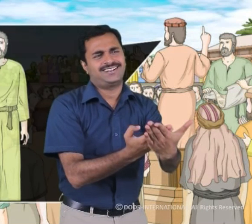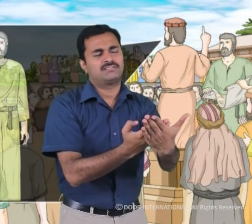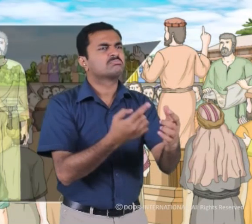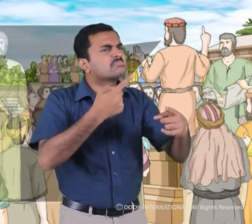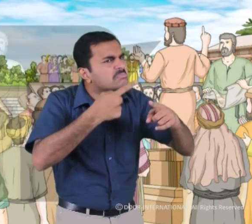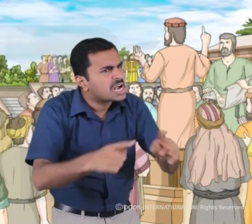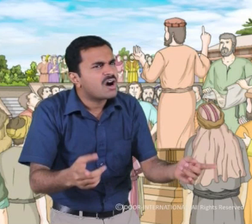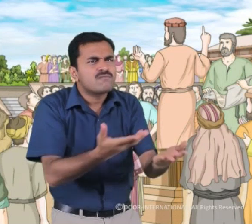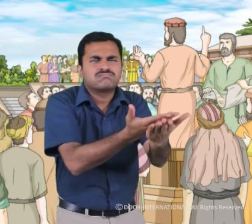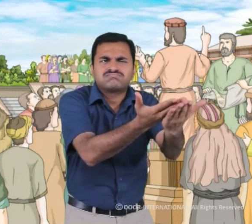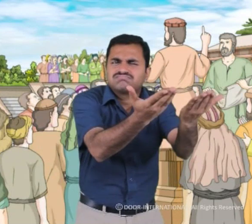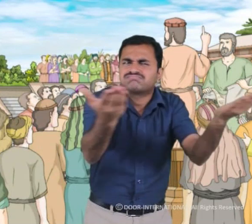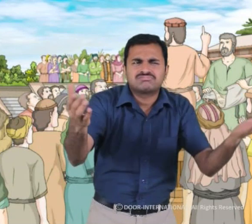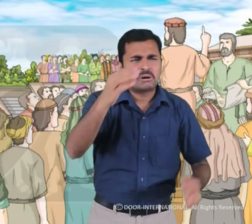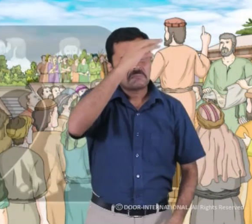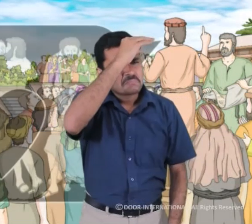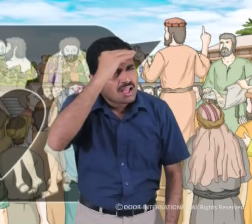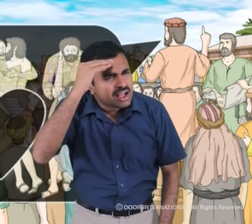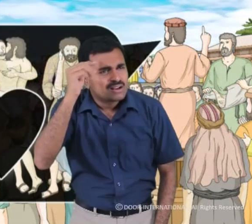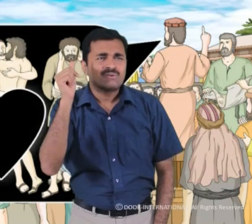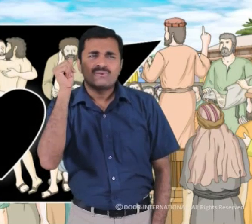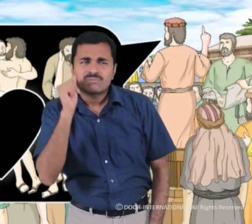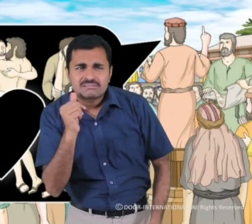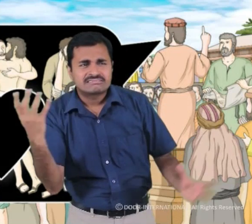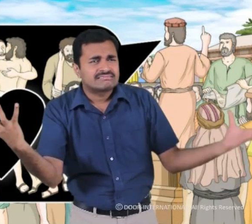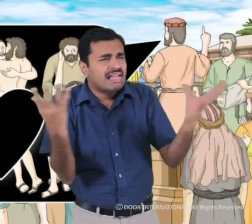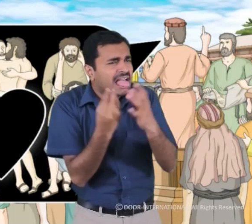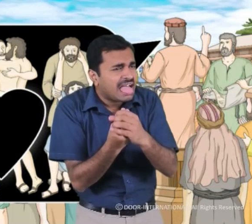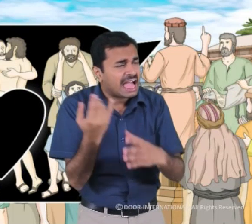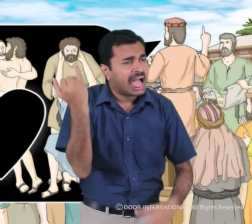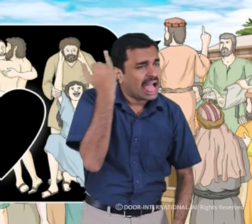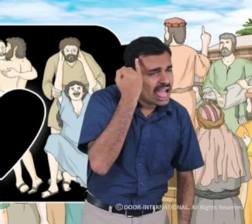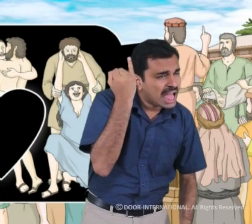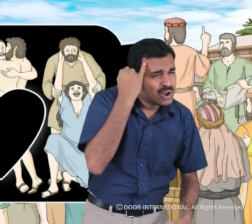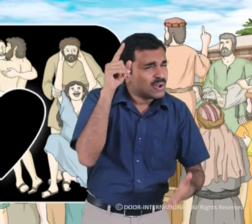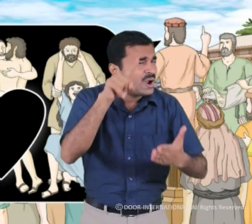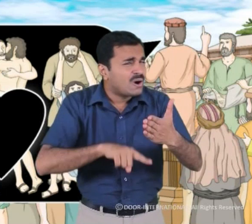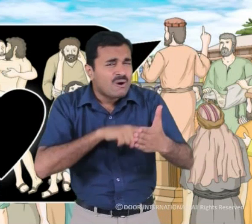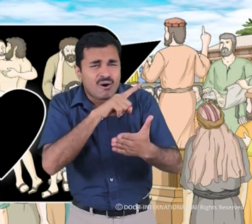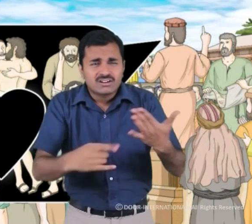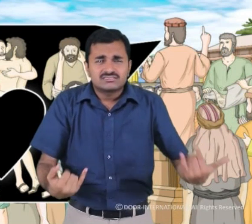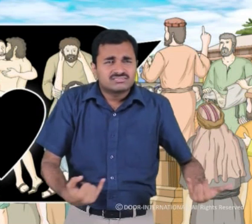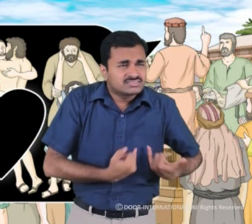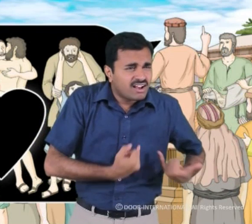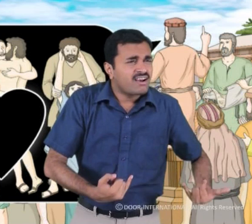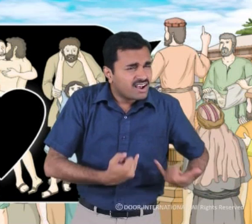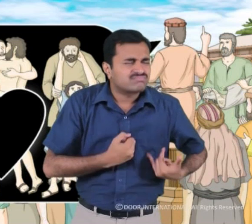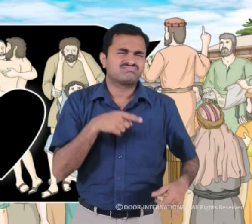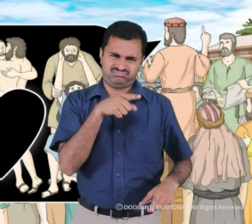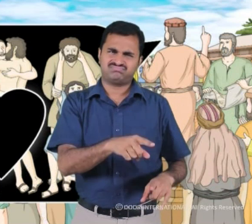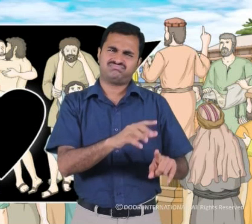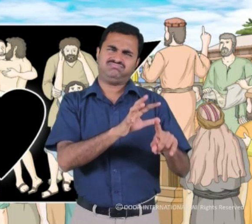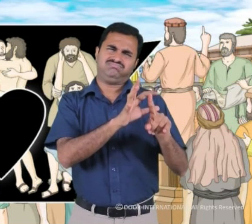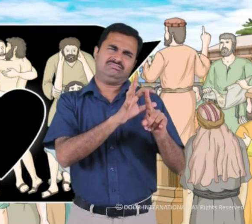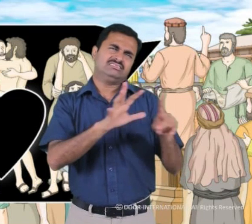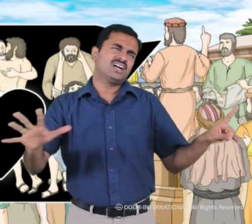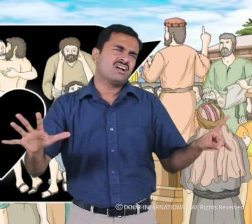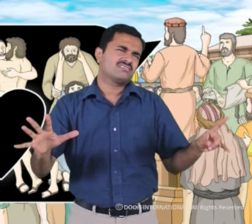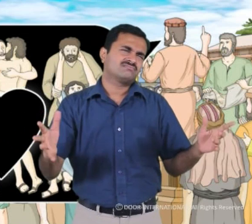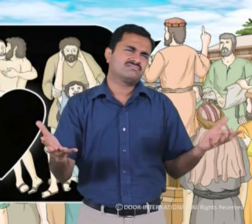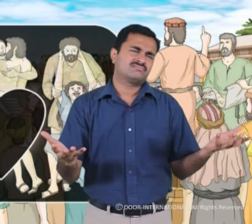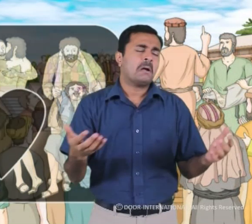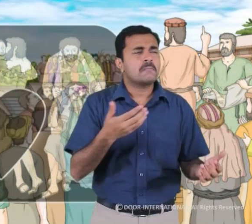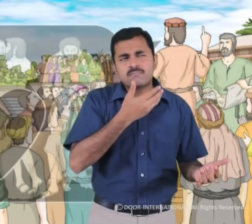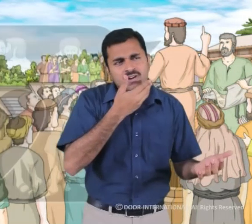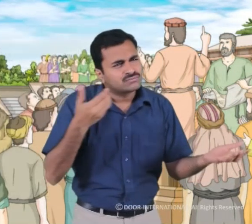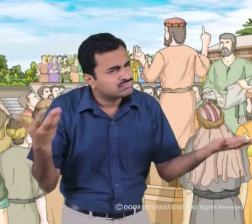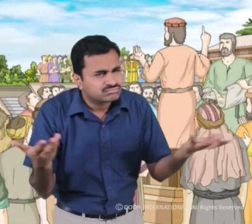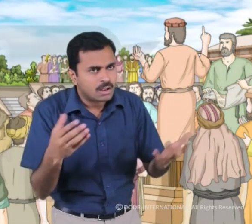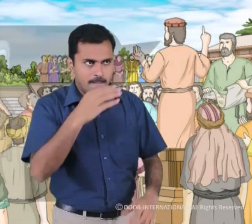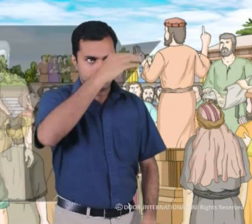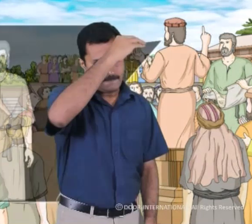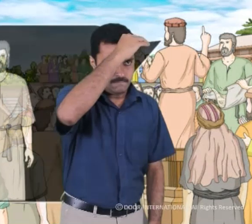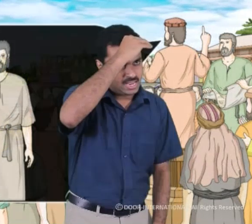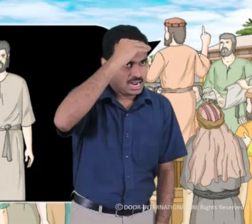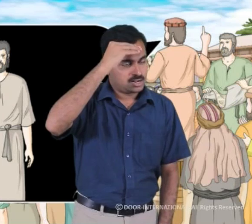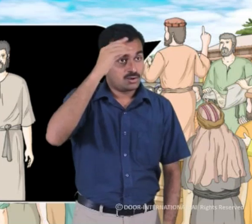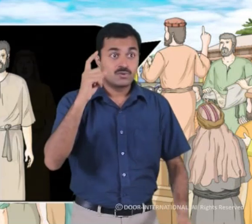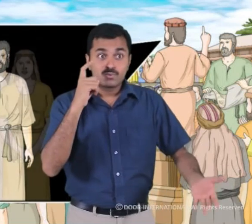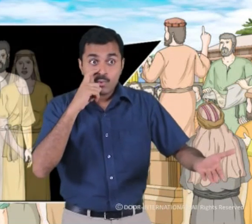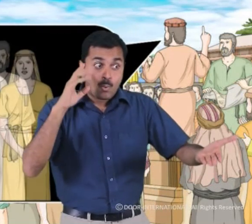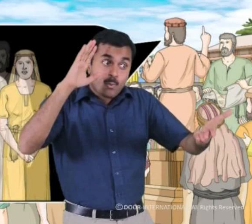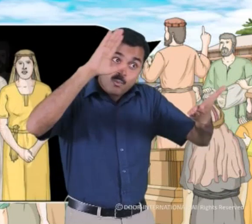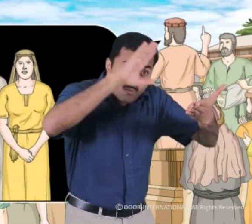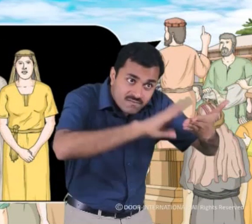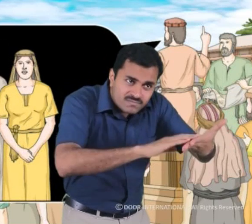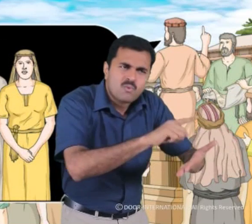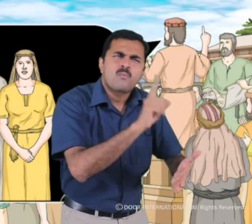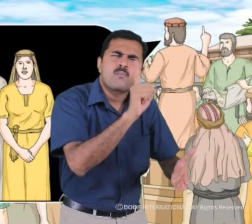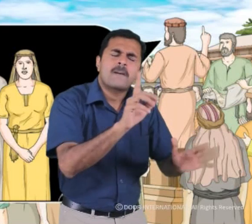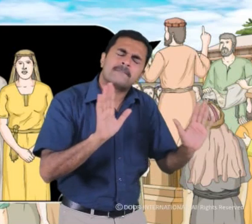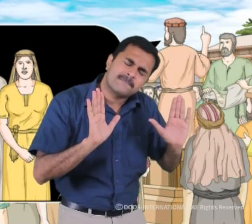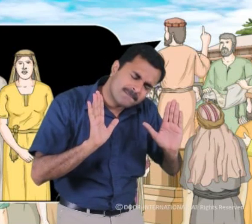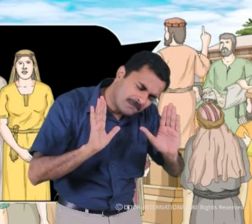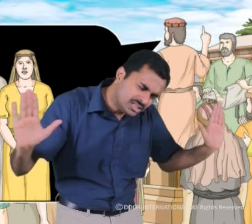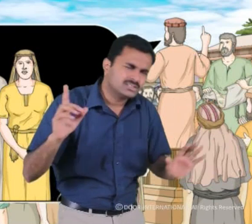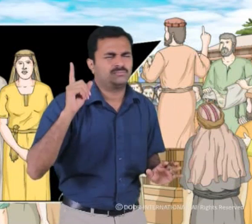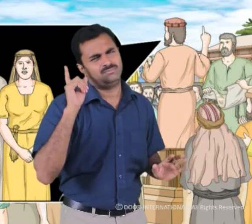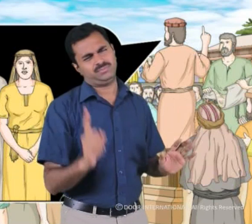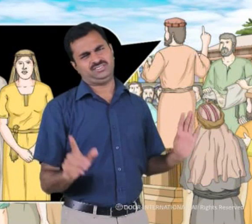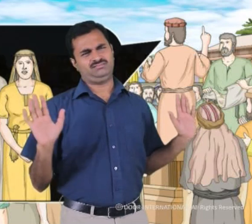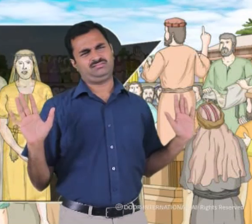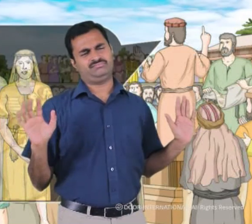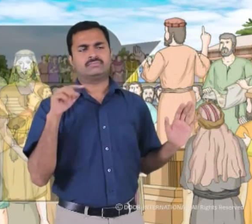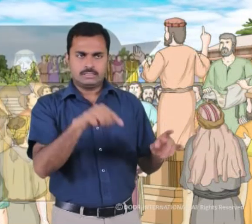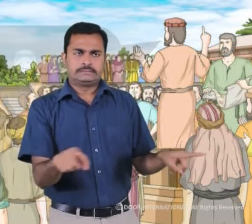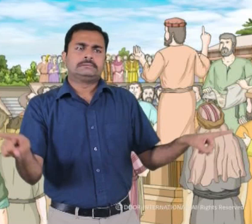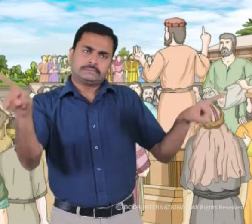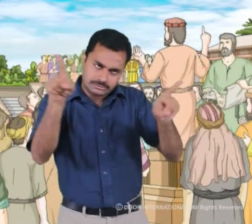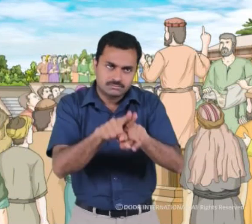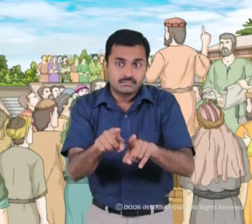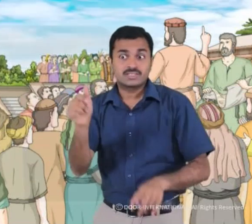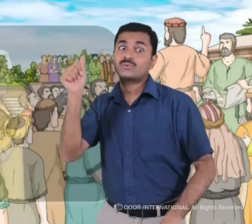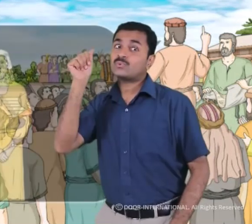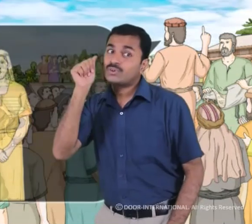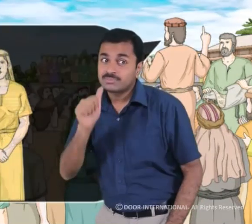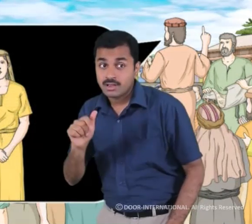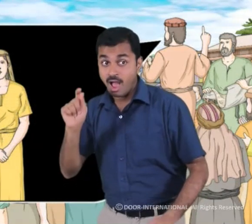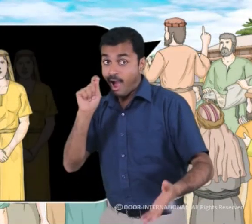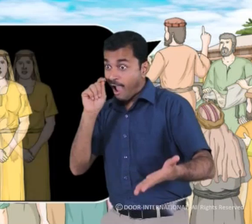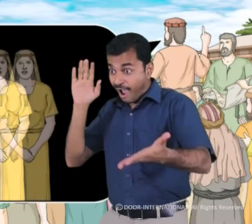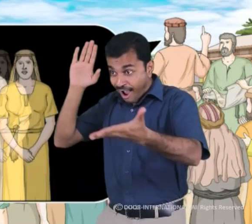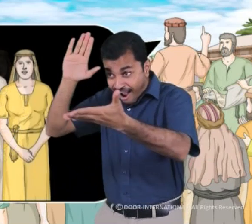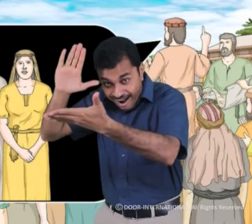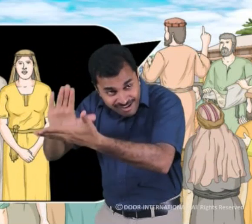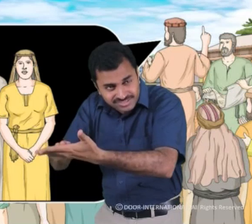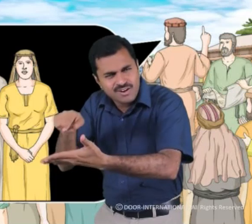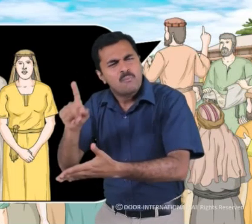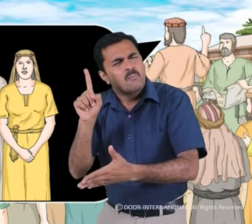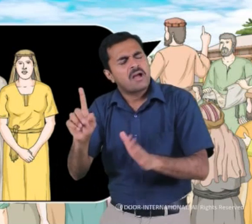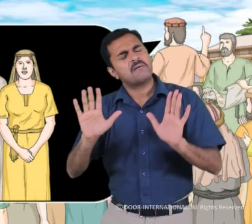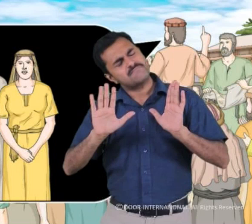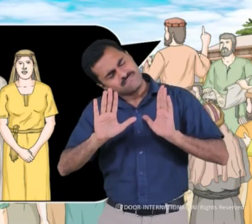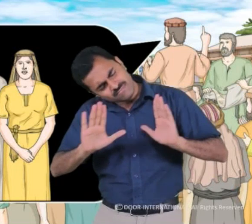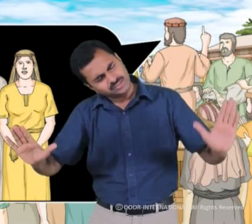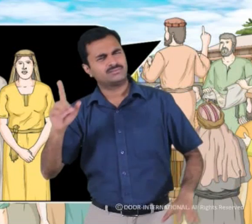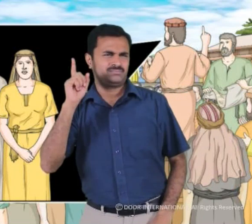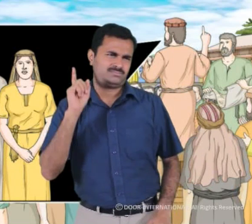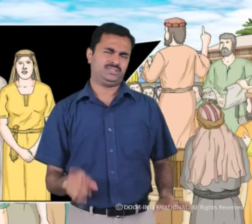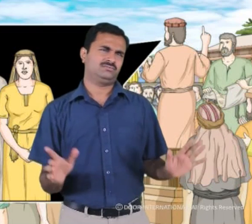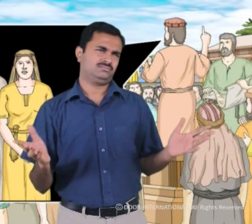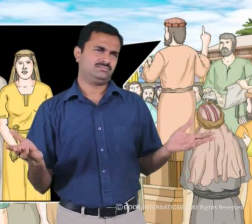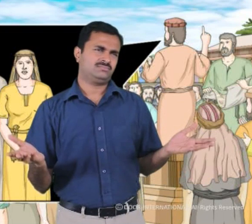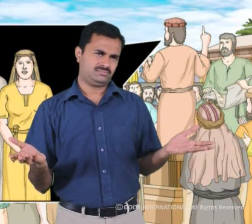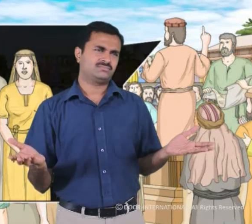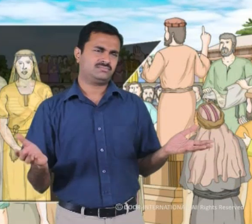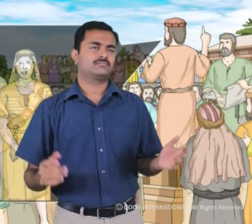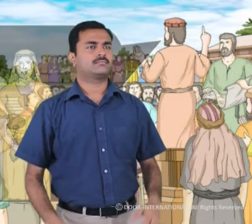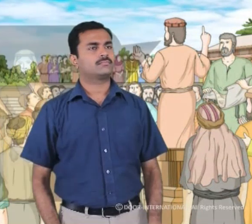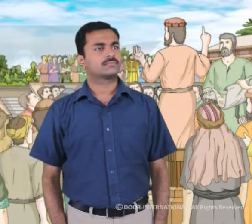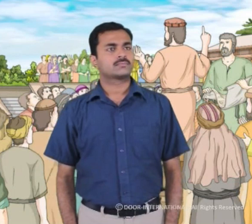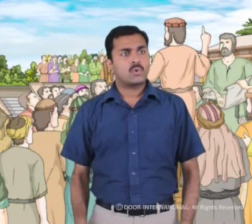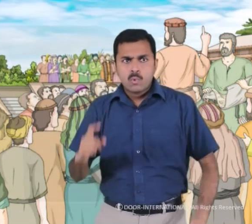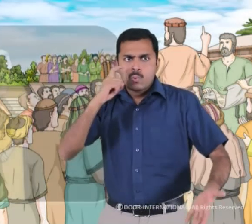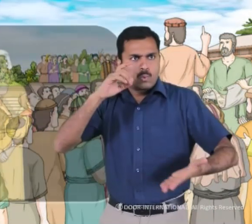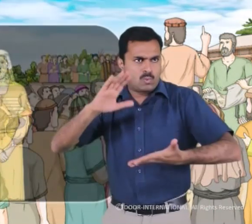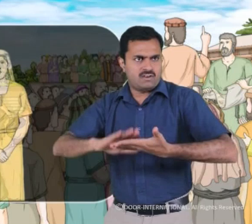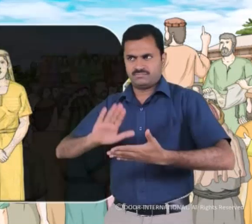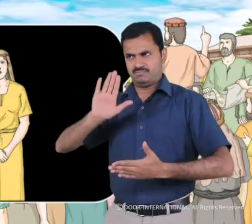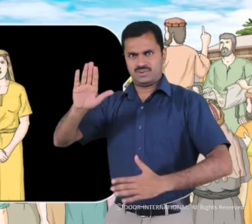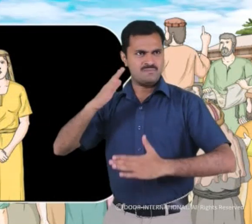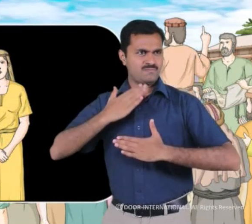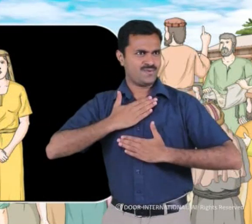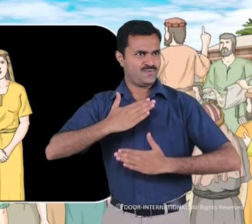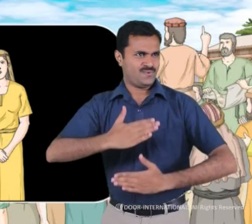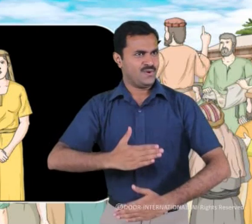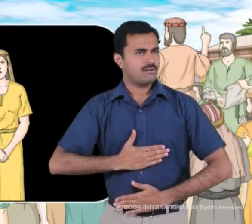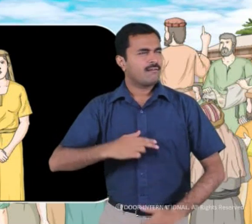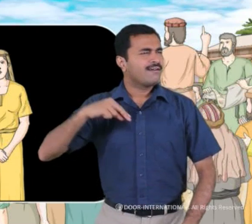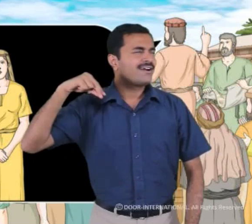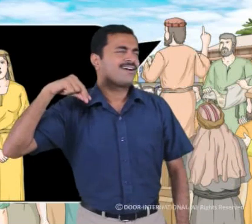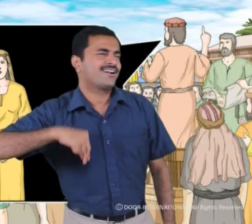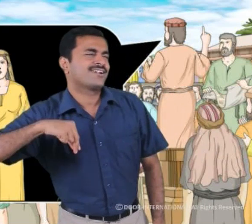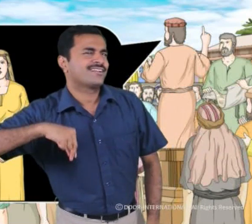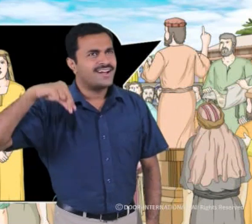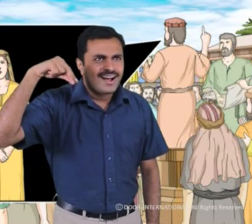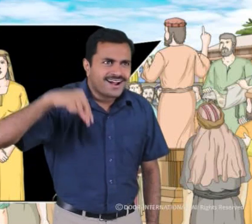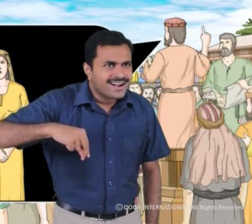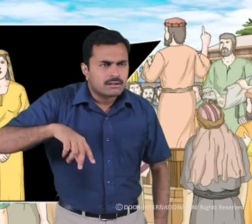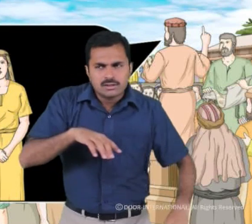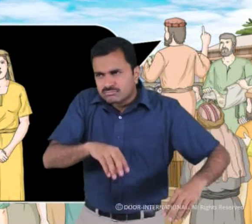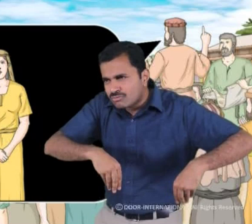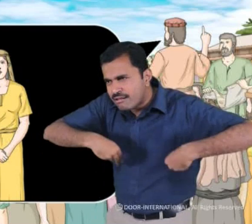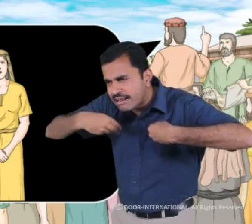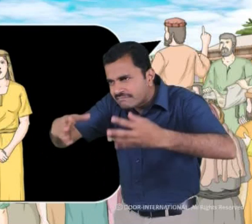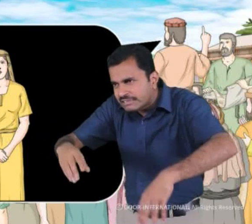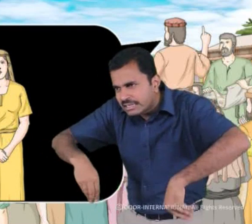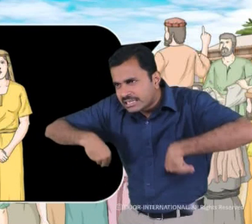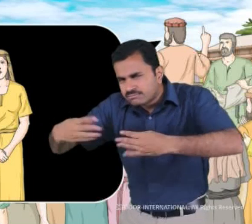But because there is so much sexual immorality, each man should have his own wife, and each woman her own husband.